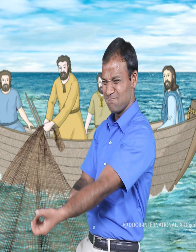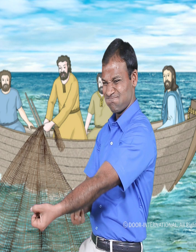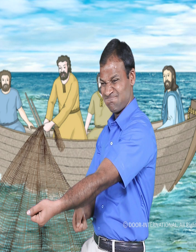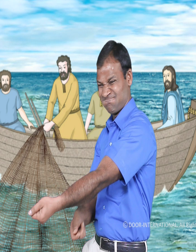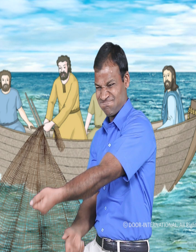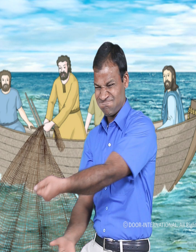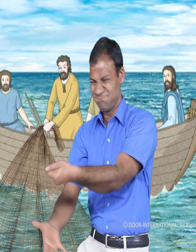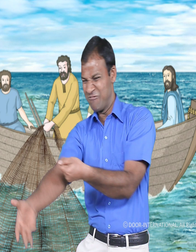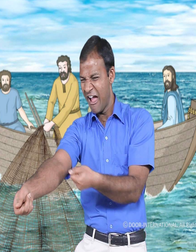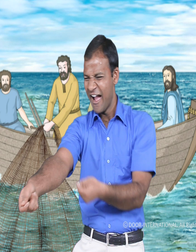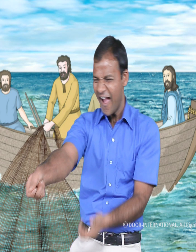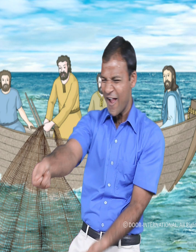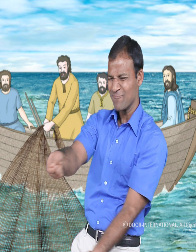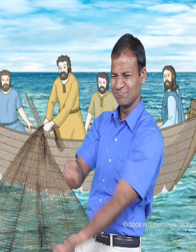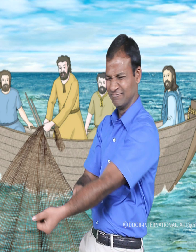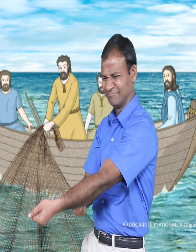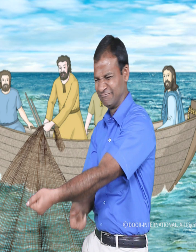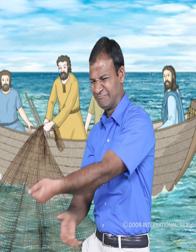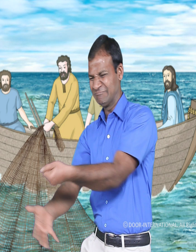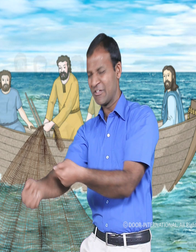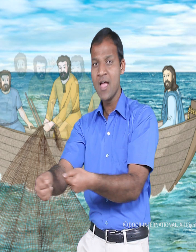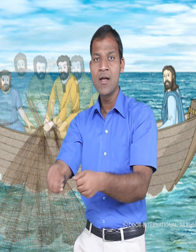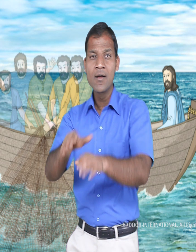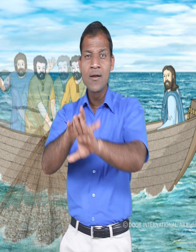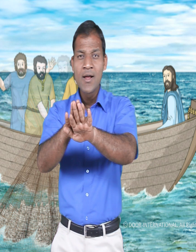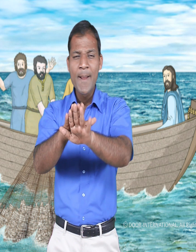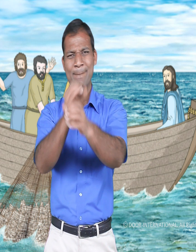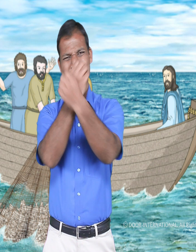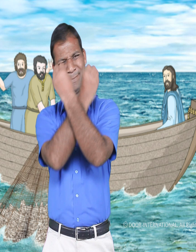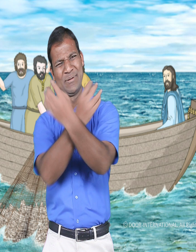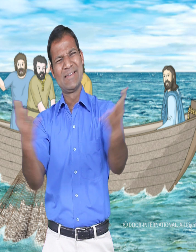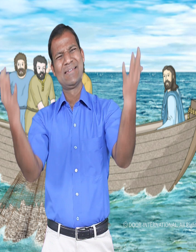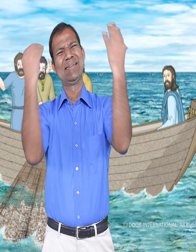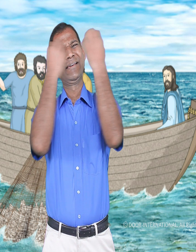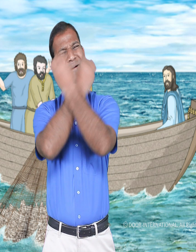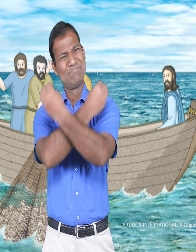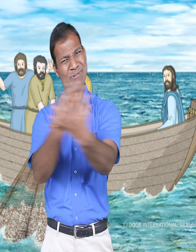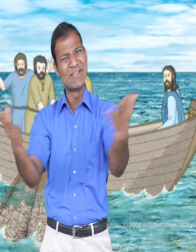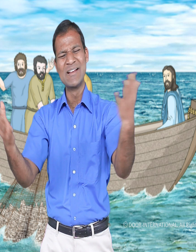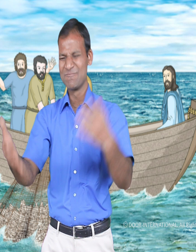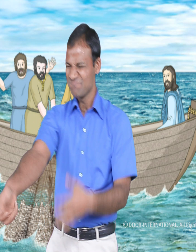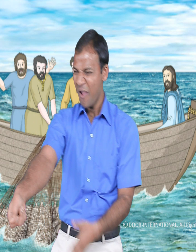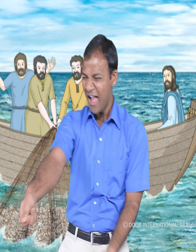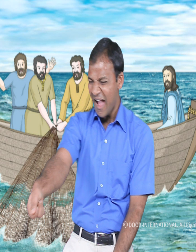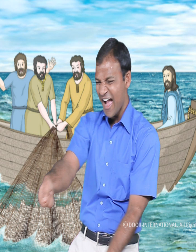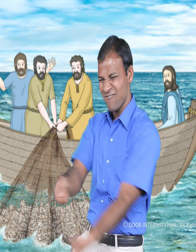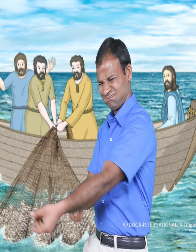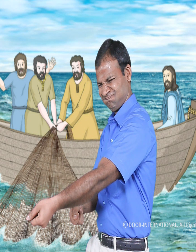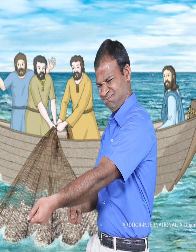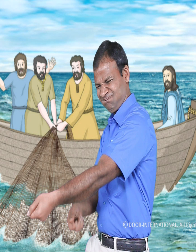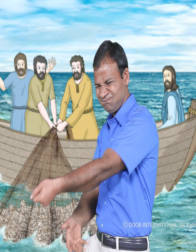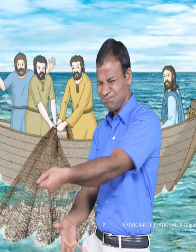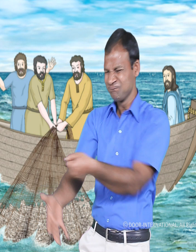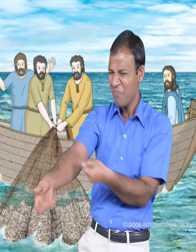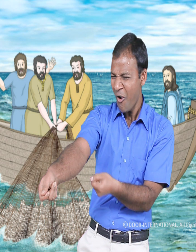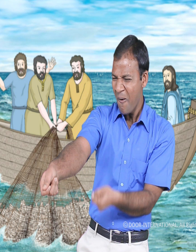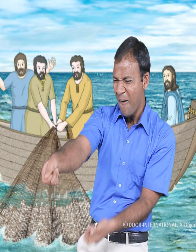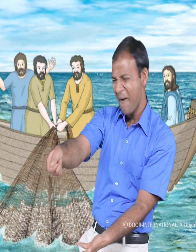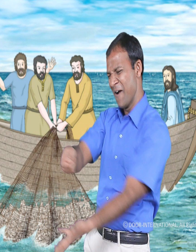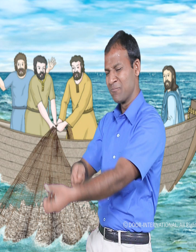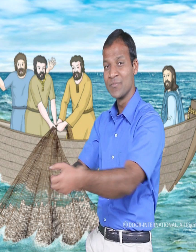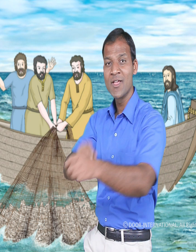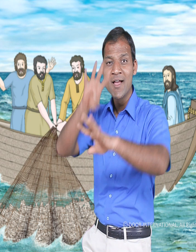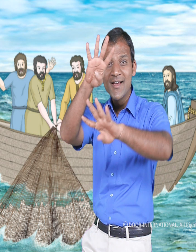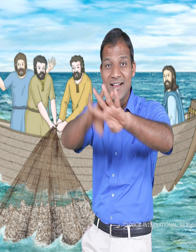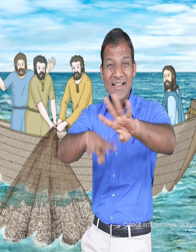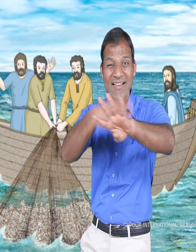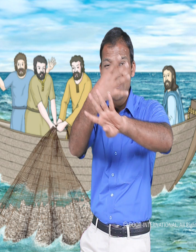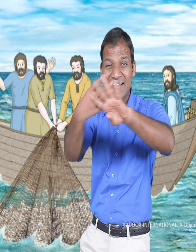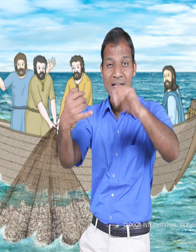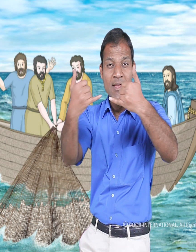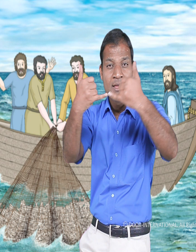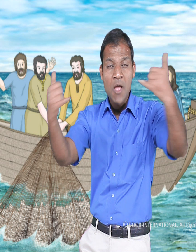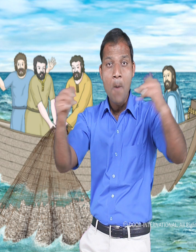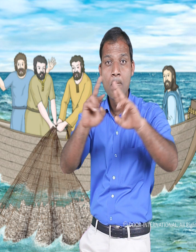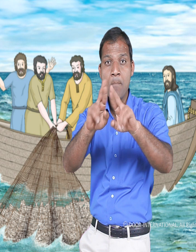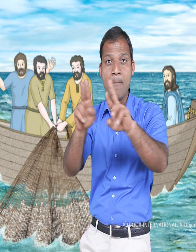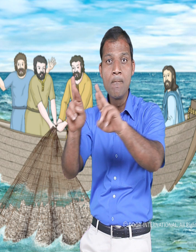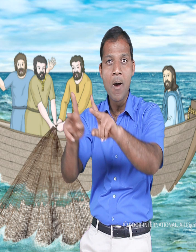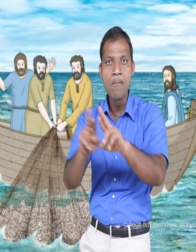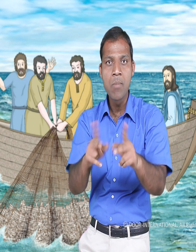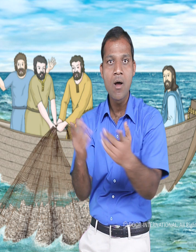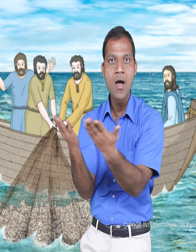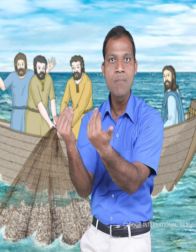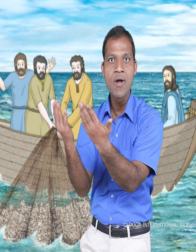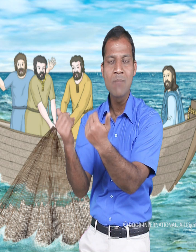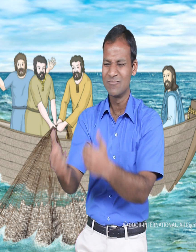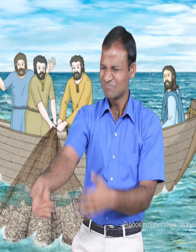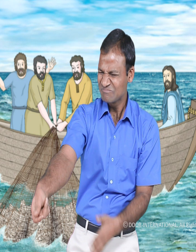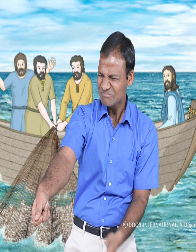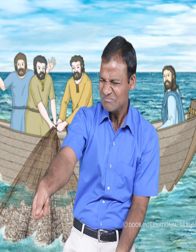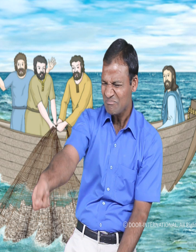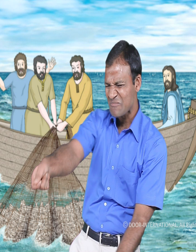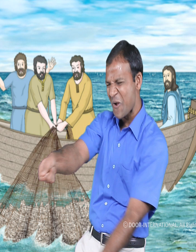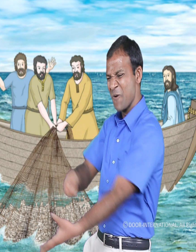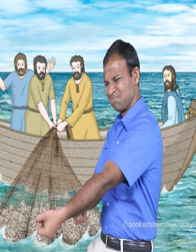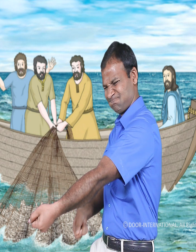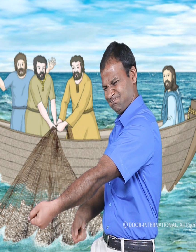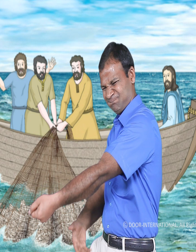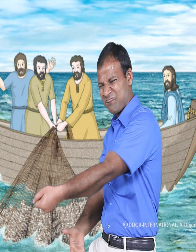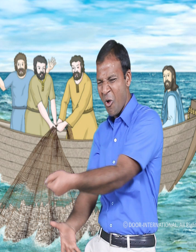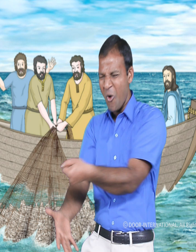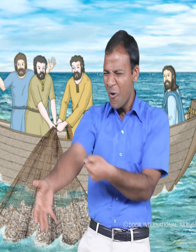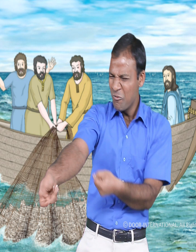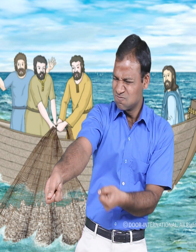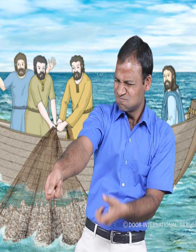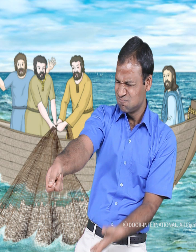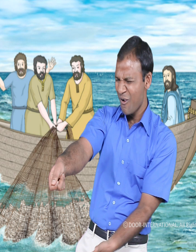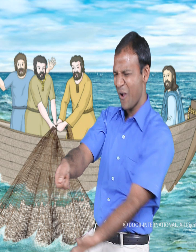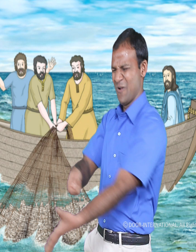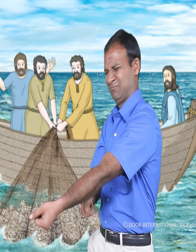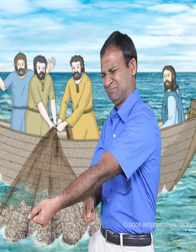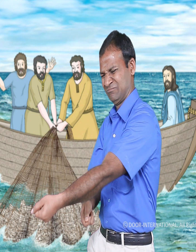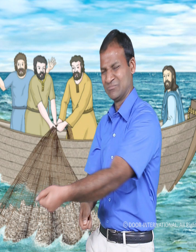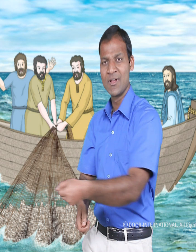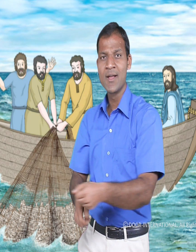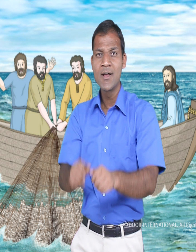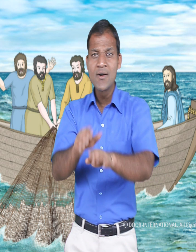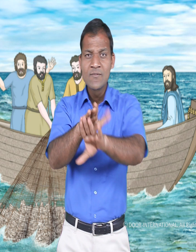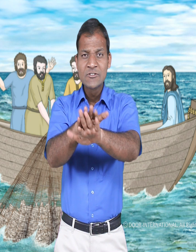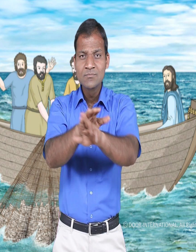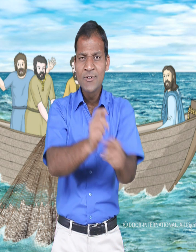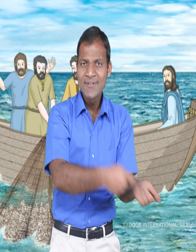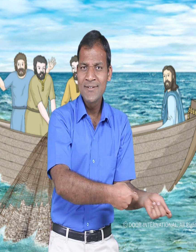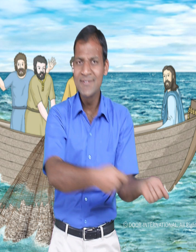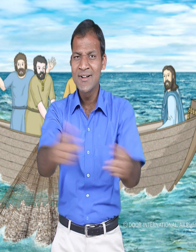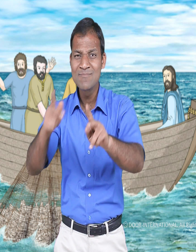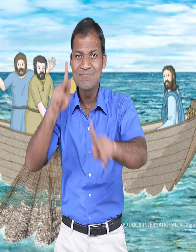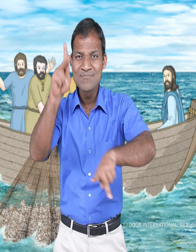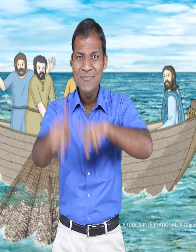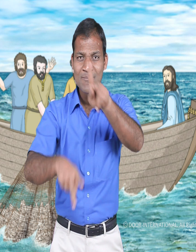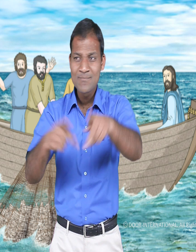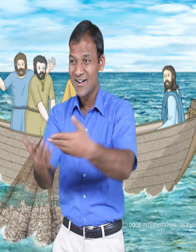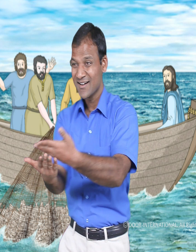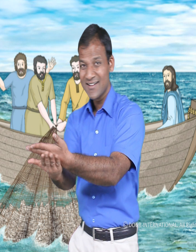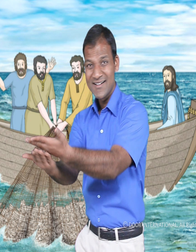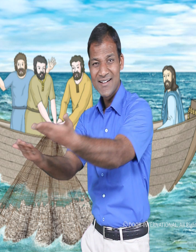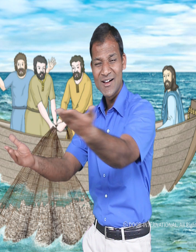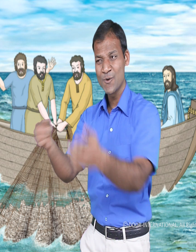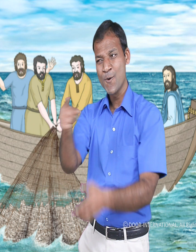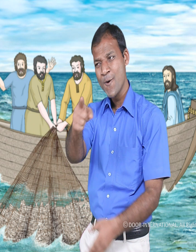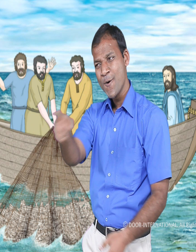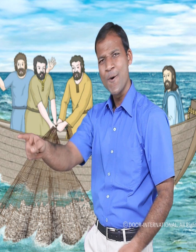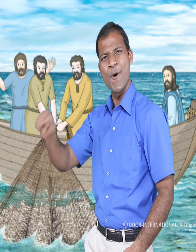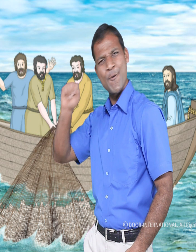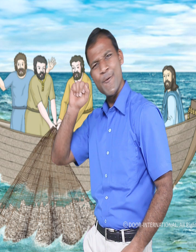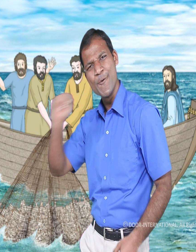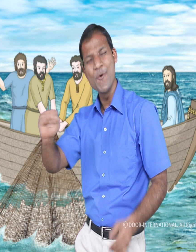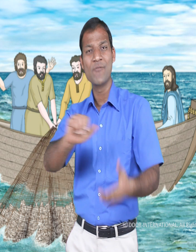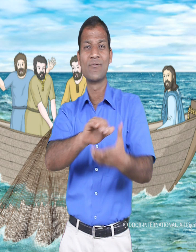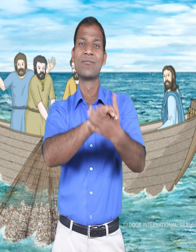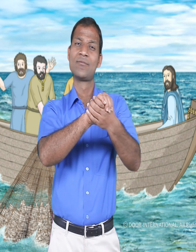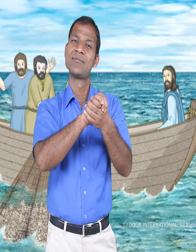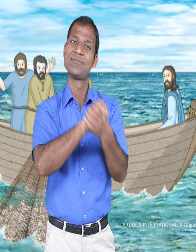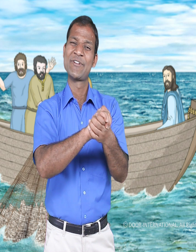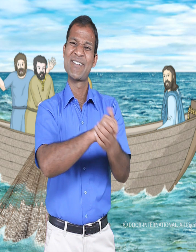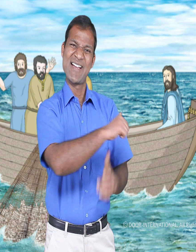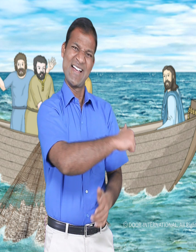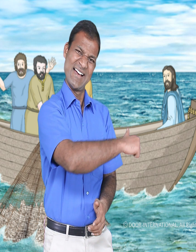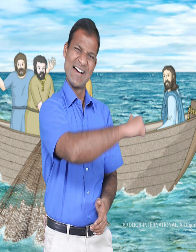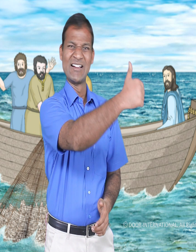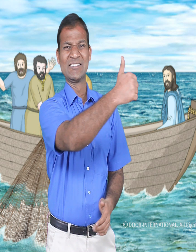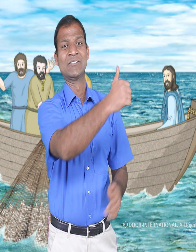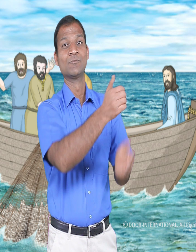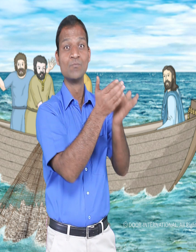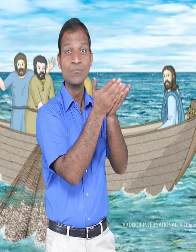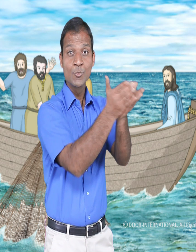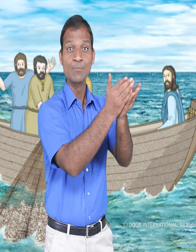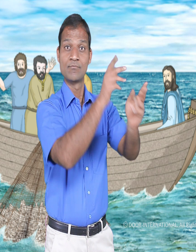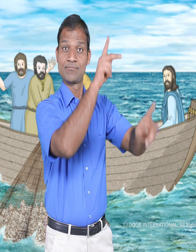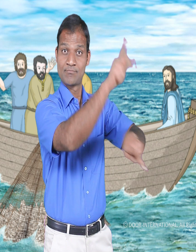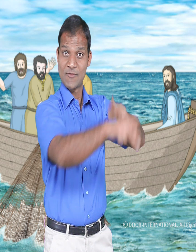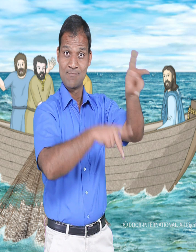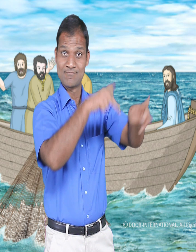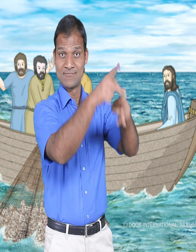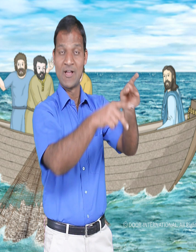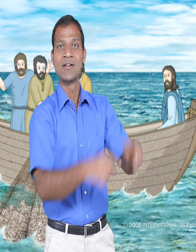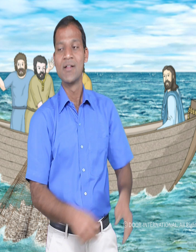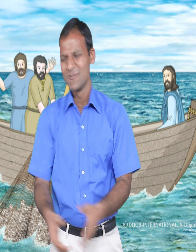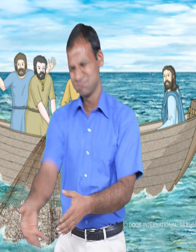When they had done so, they caught such a large number of fish that their nets began to tear.